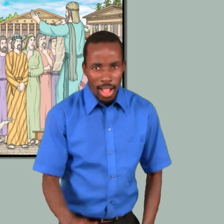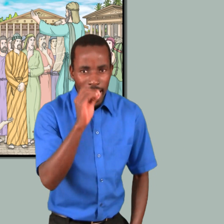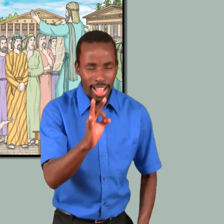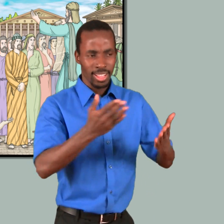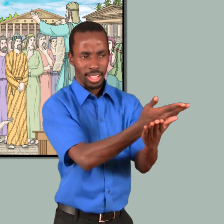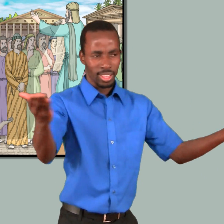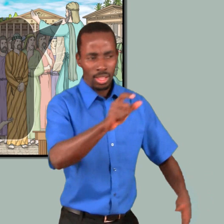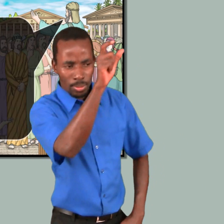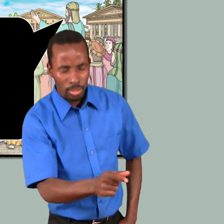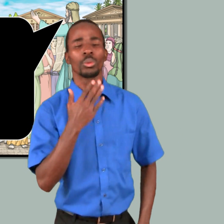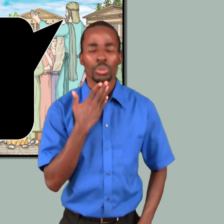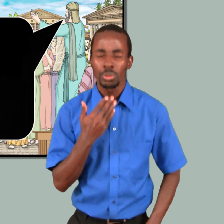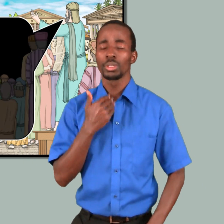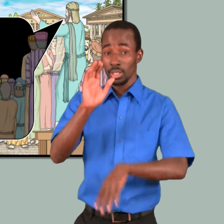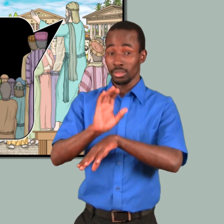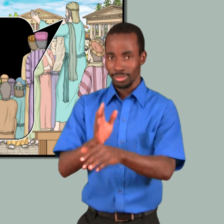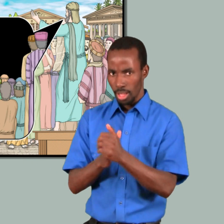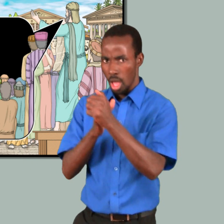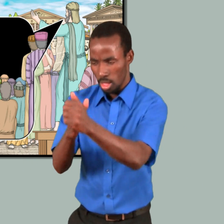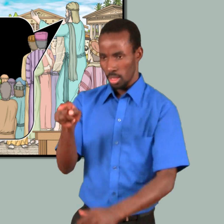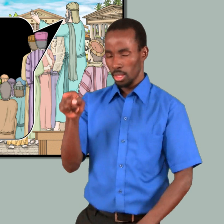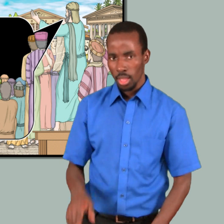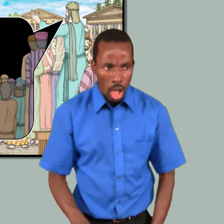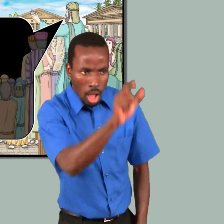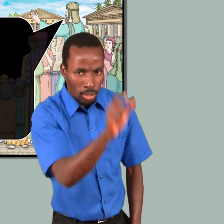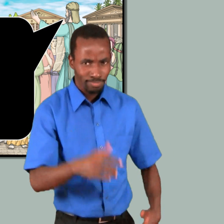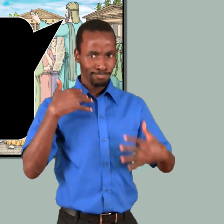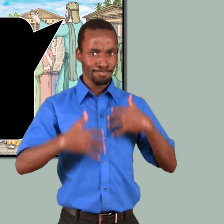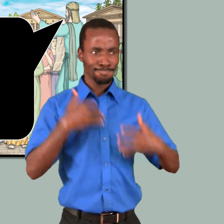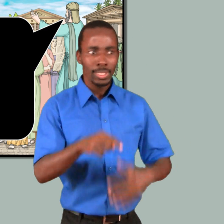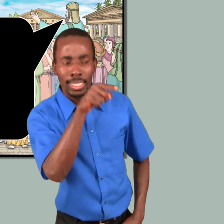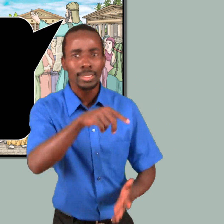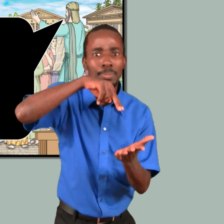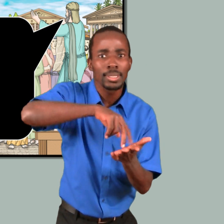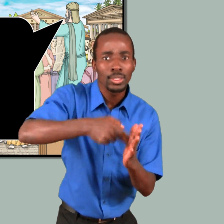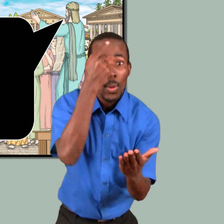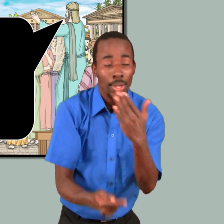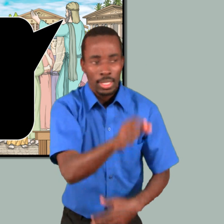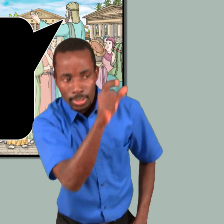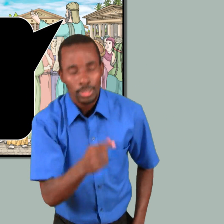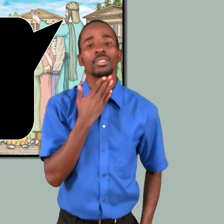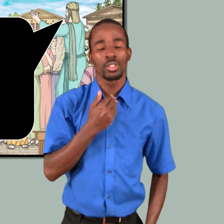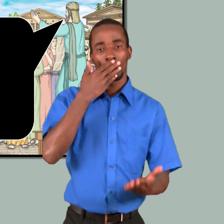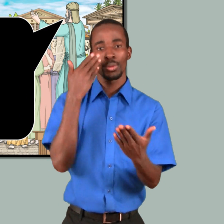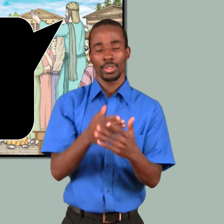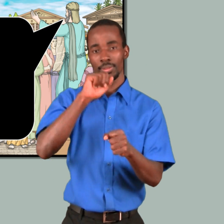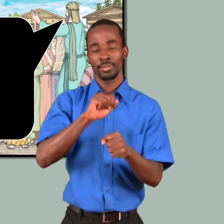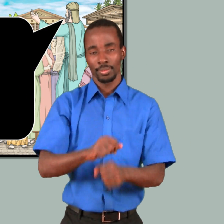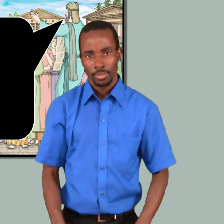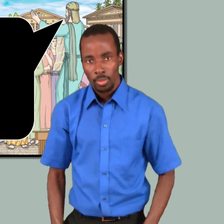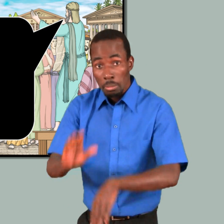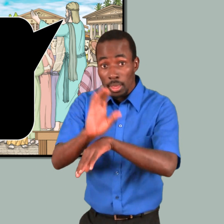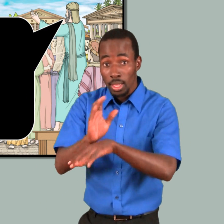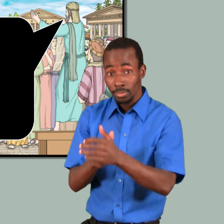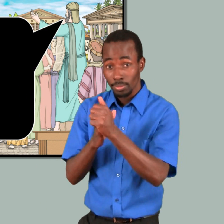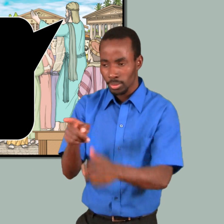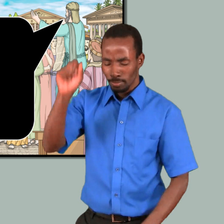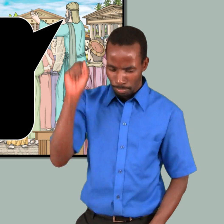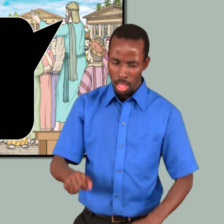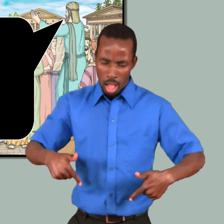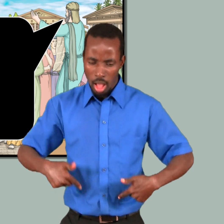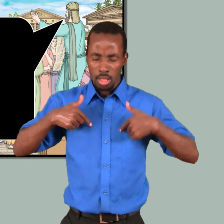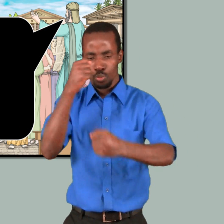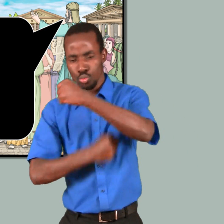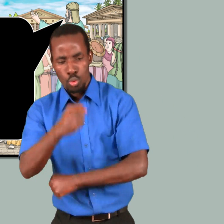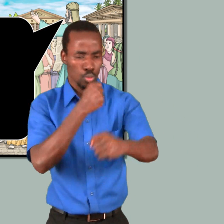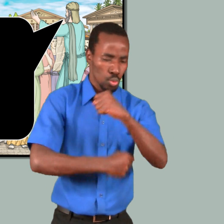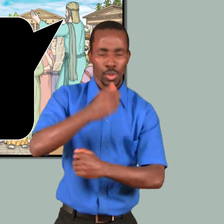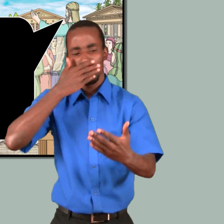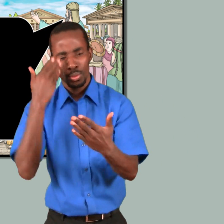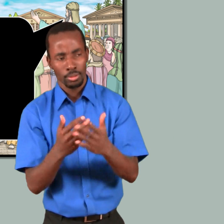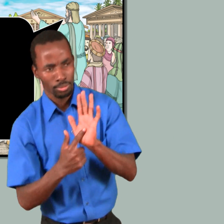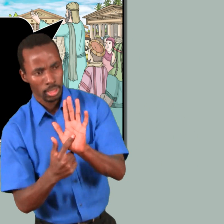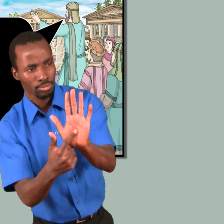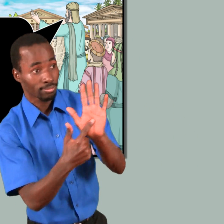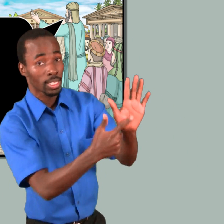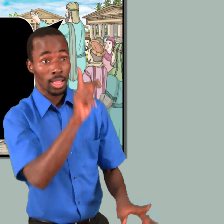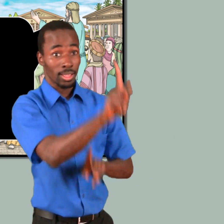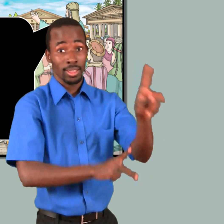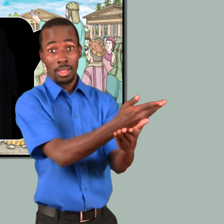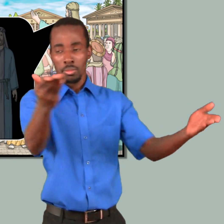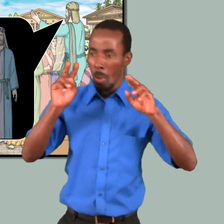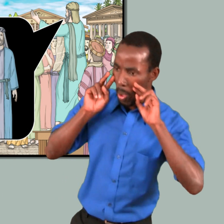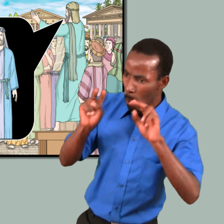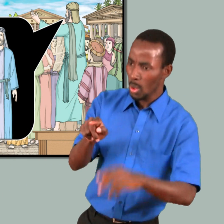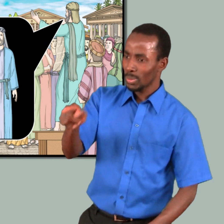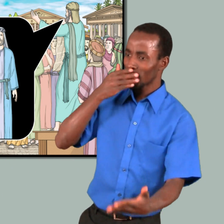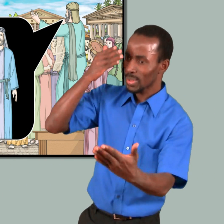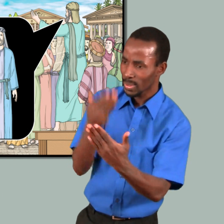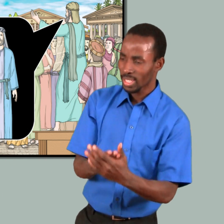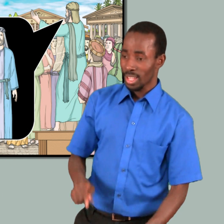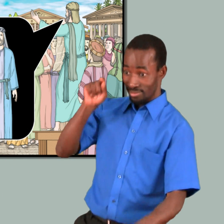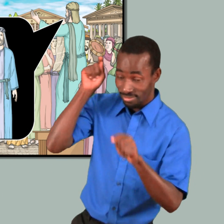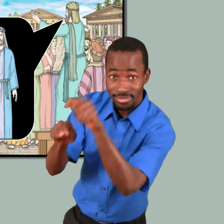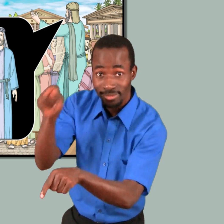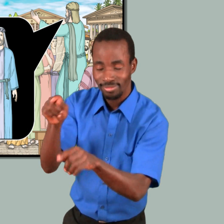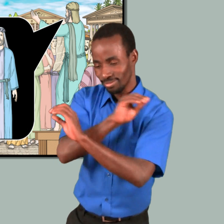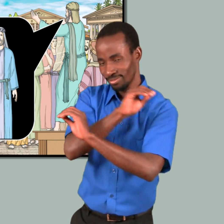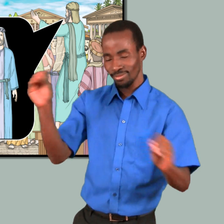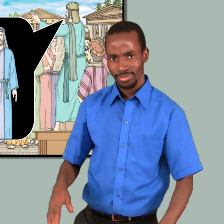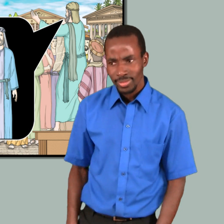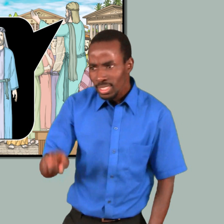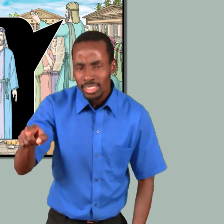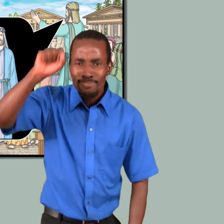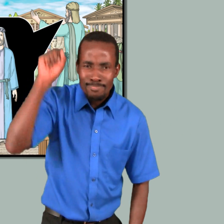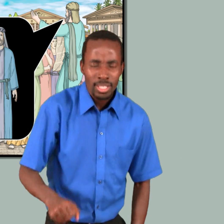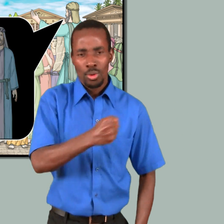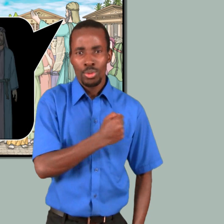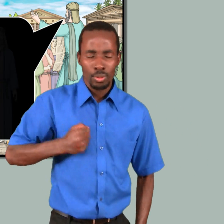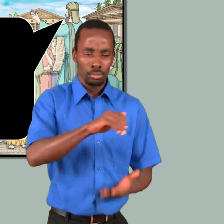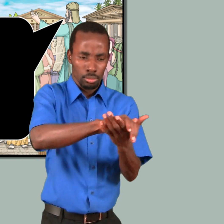This is a trustworthy saying: If anyone aspires to be an overseer, he desires a noble task.